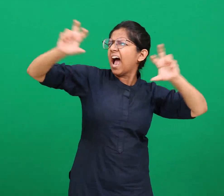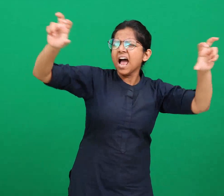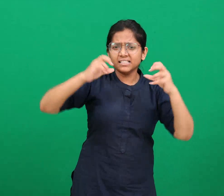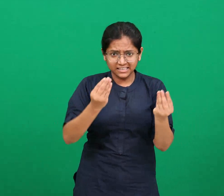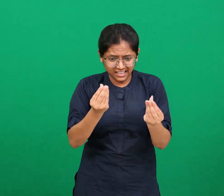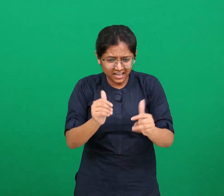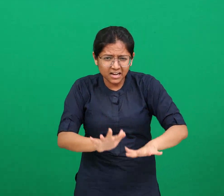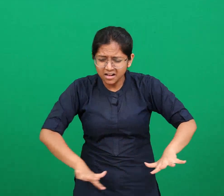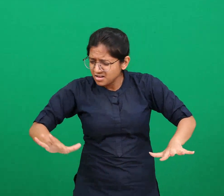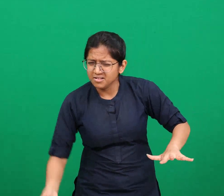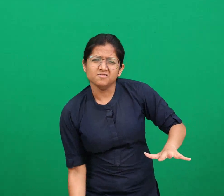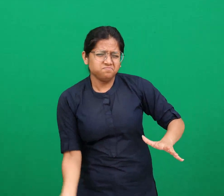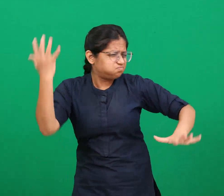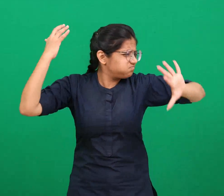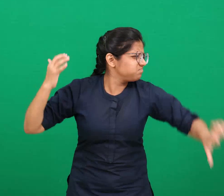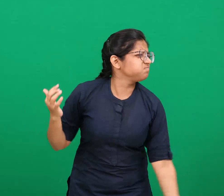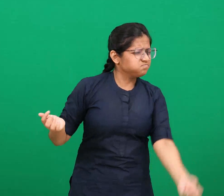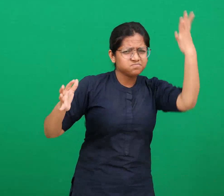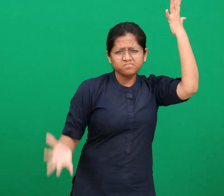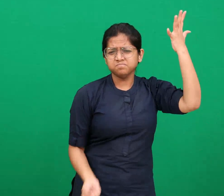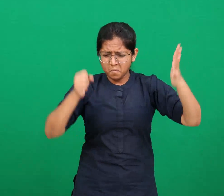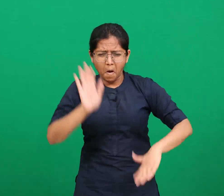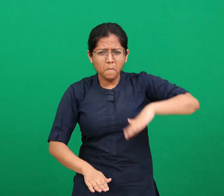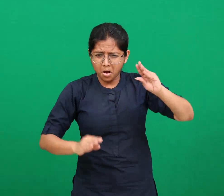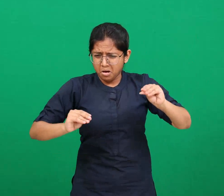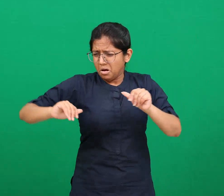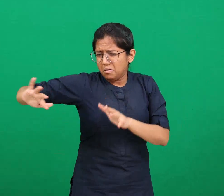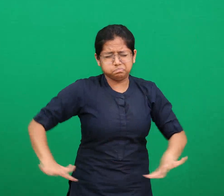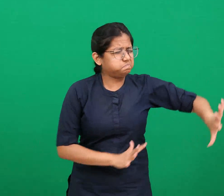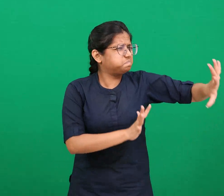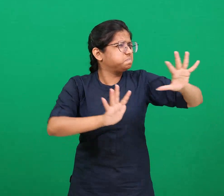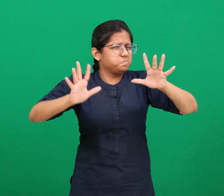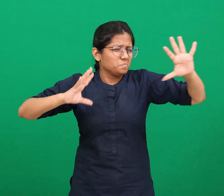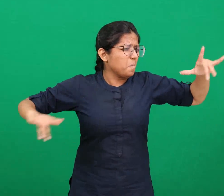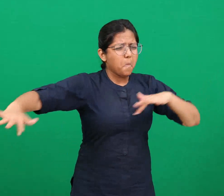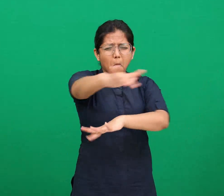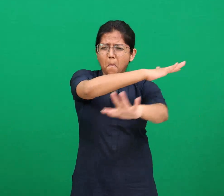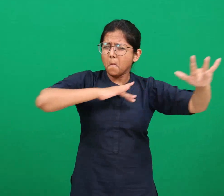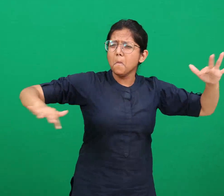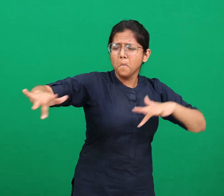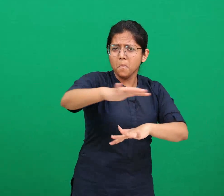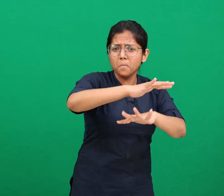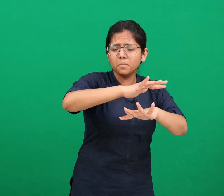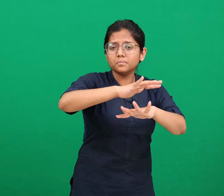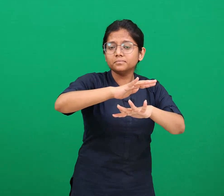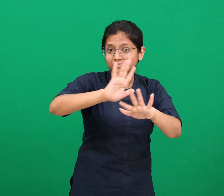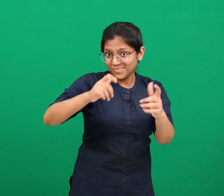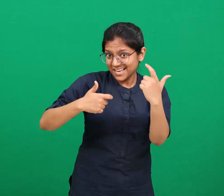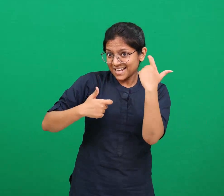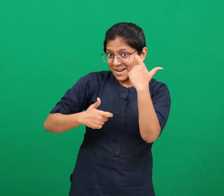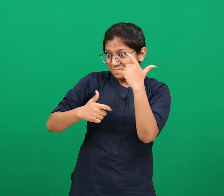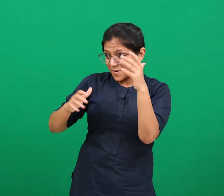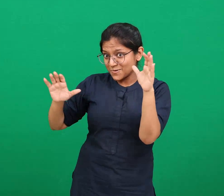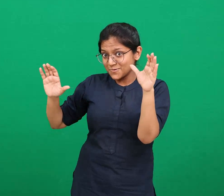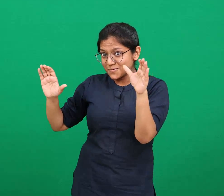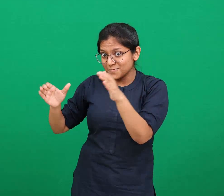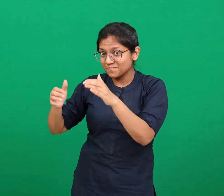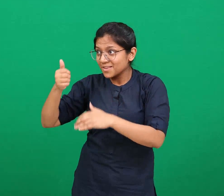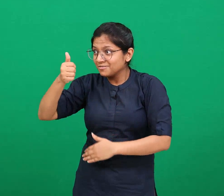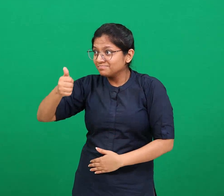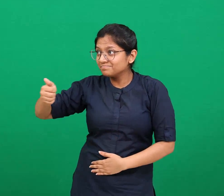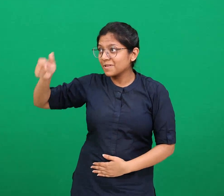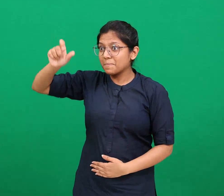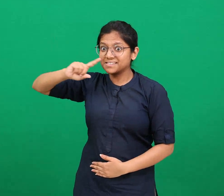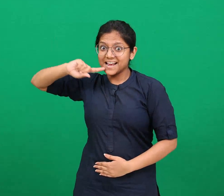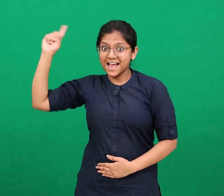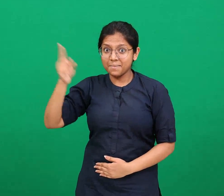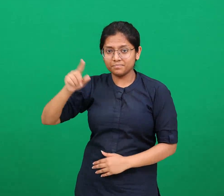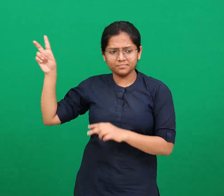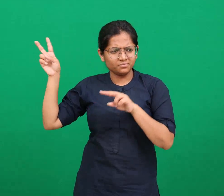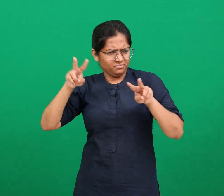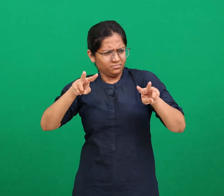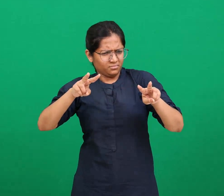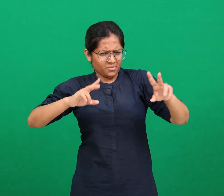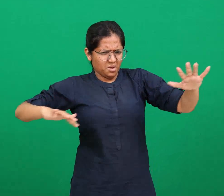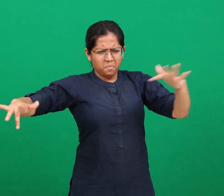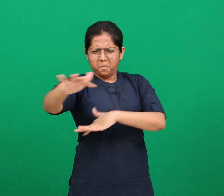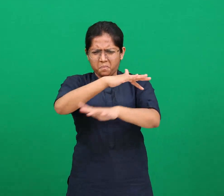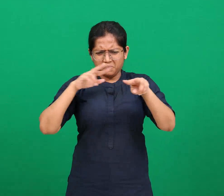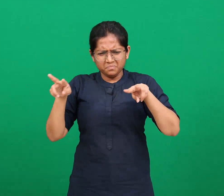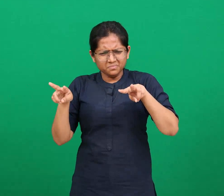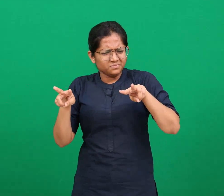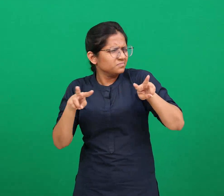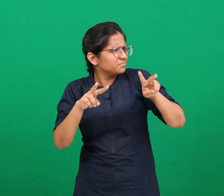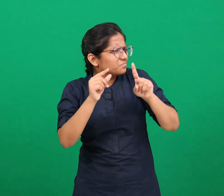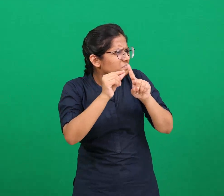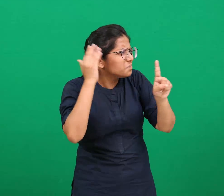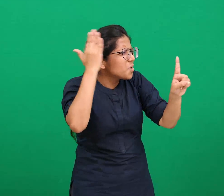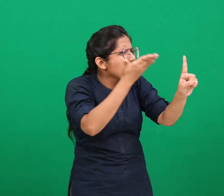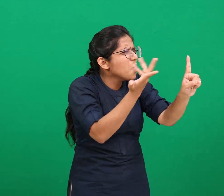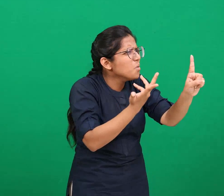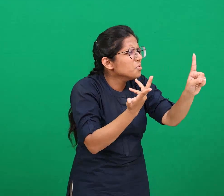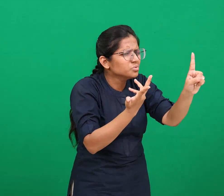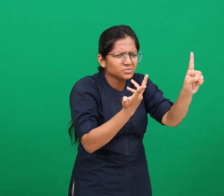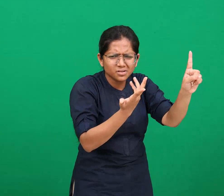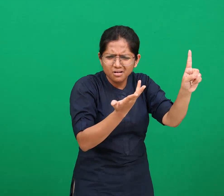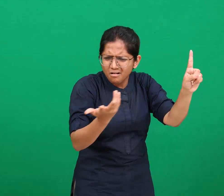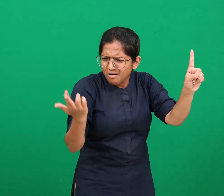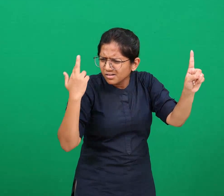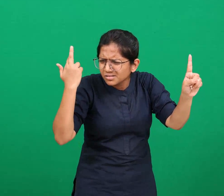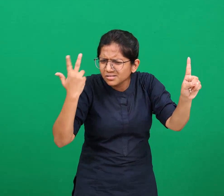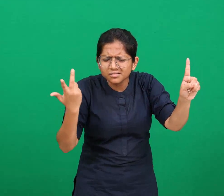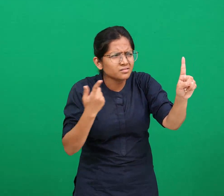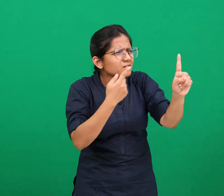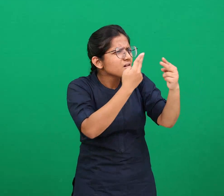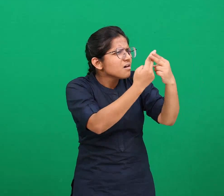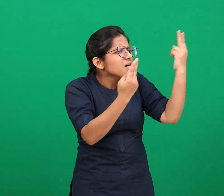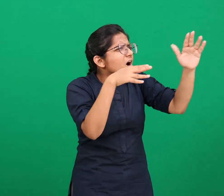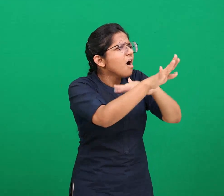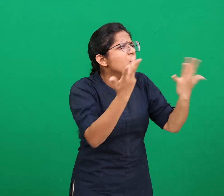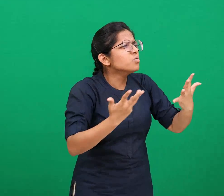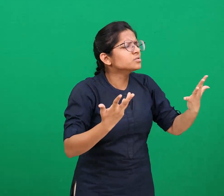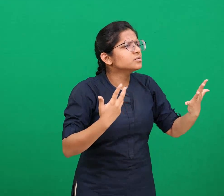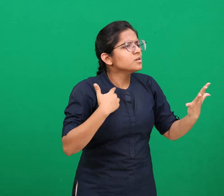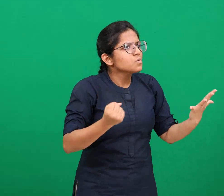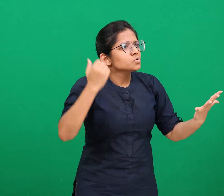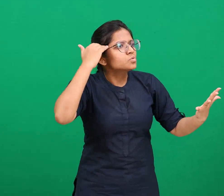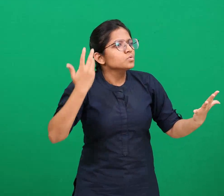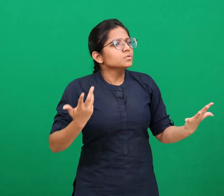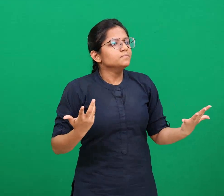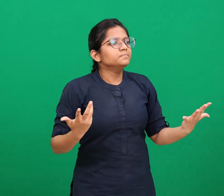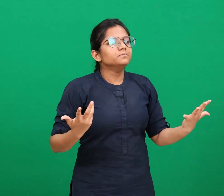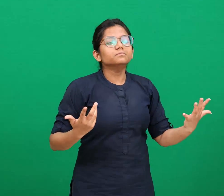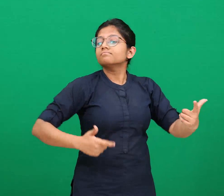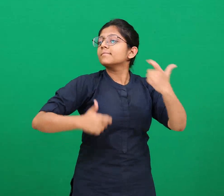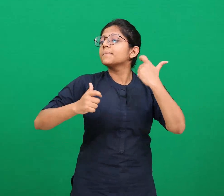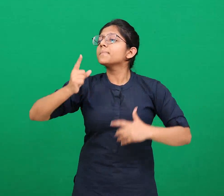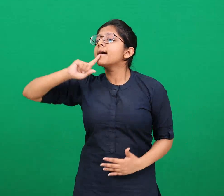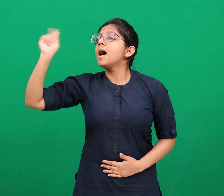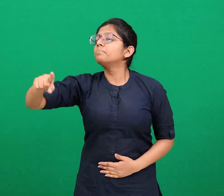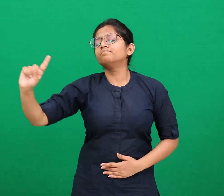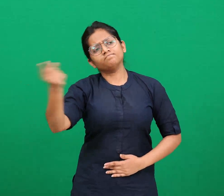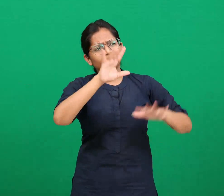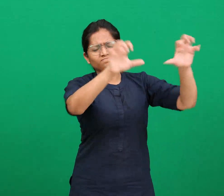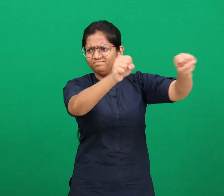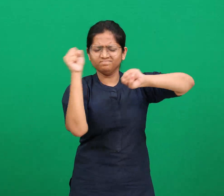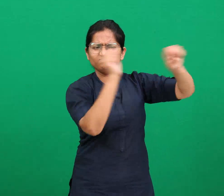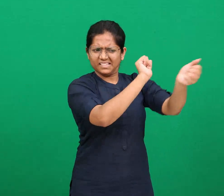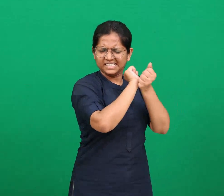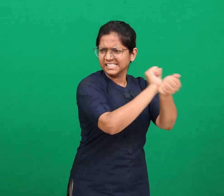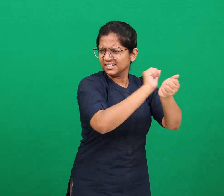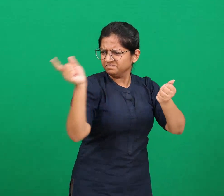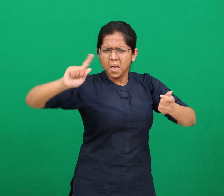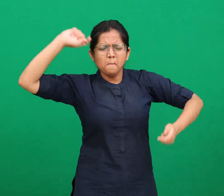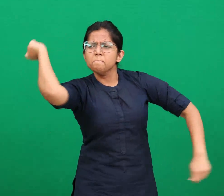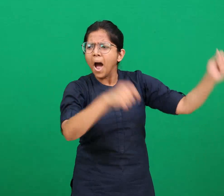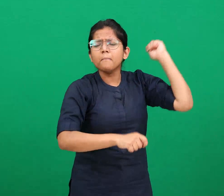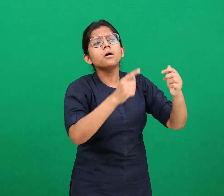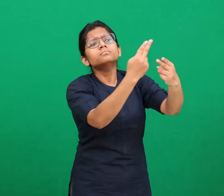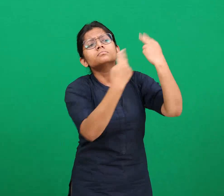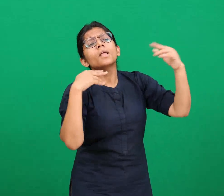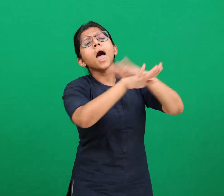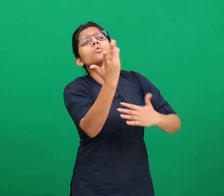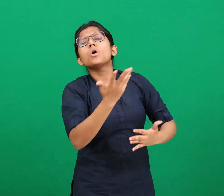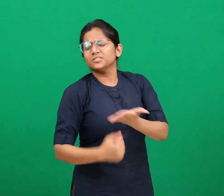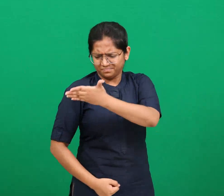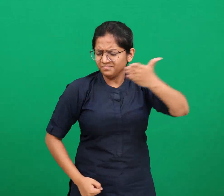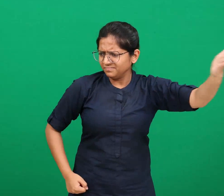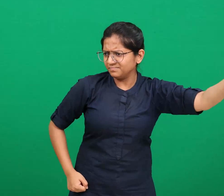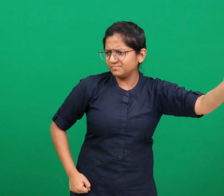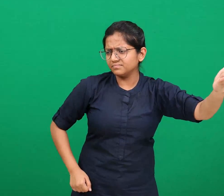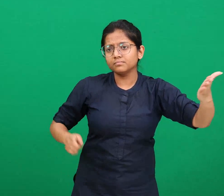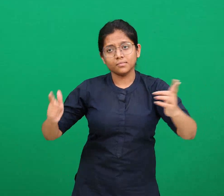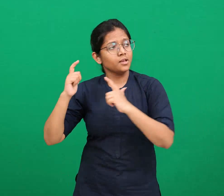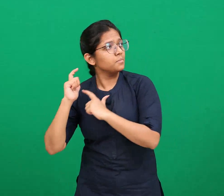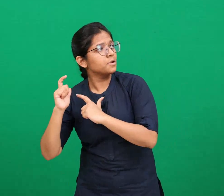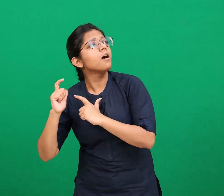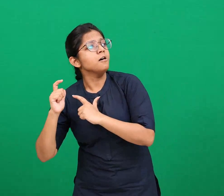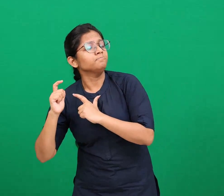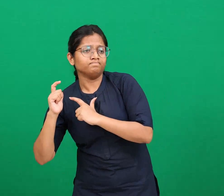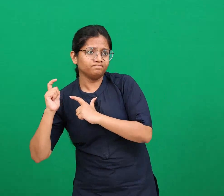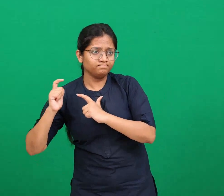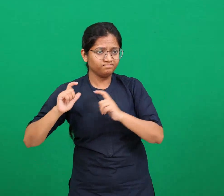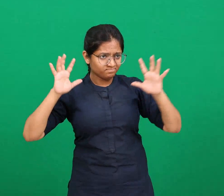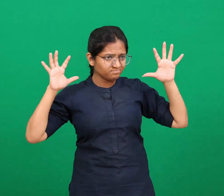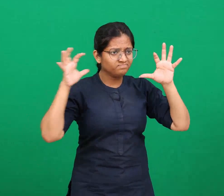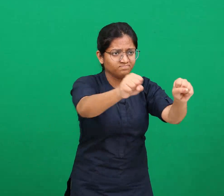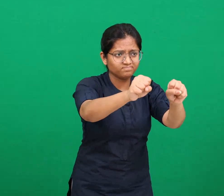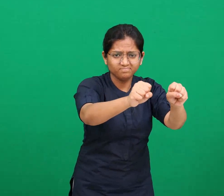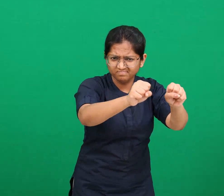As they were shouting and throwing off their cloaks and tossing dust into the air, the commander ordered that Paul be brought into the barracks.